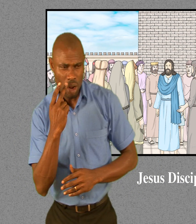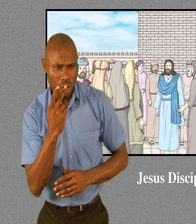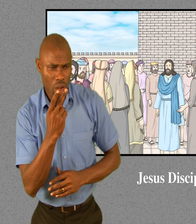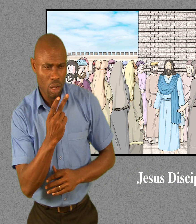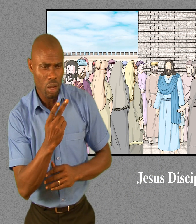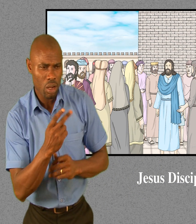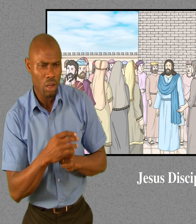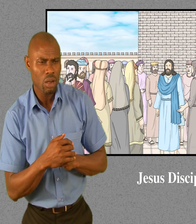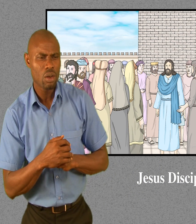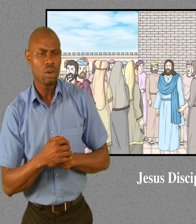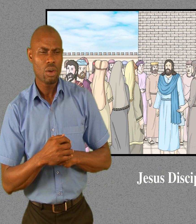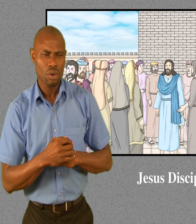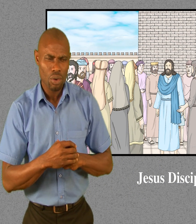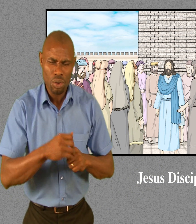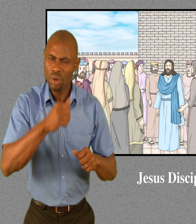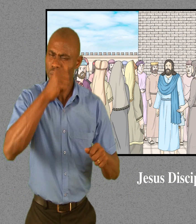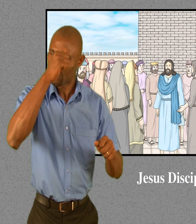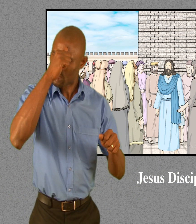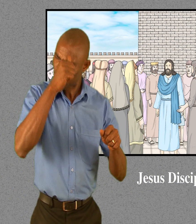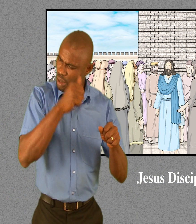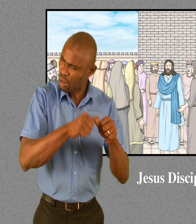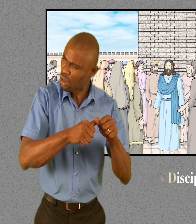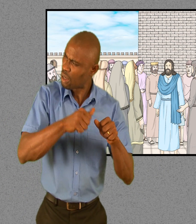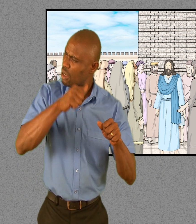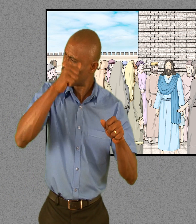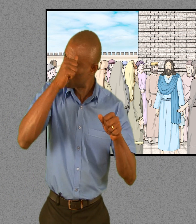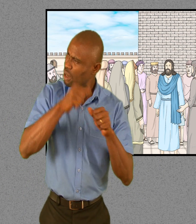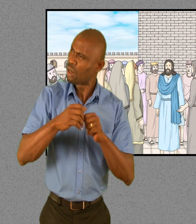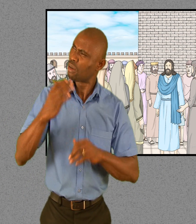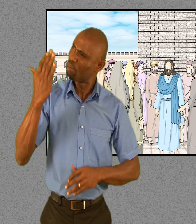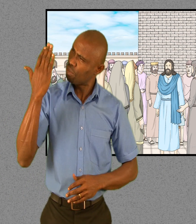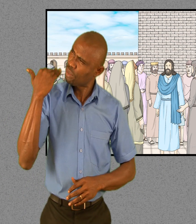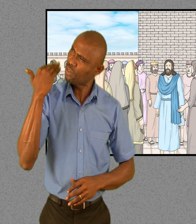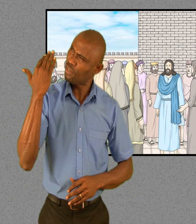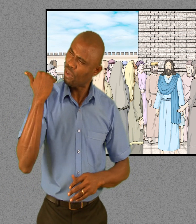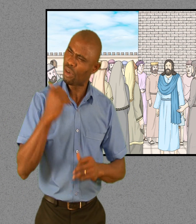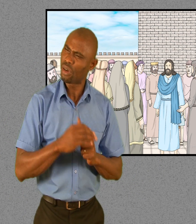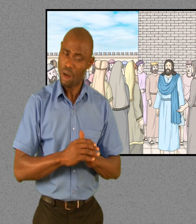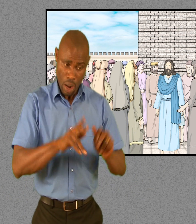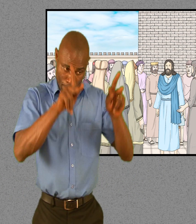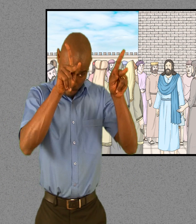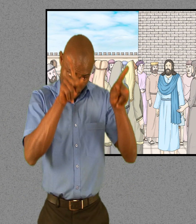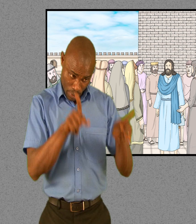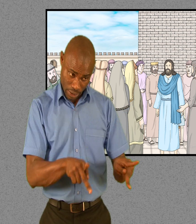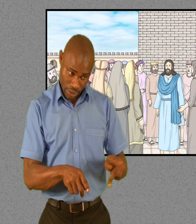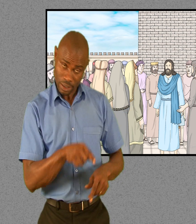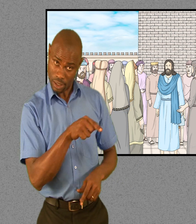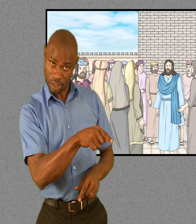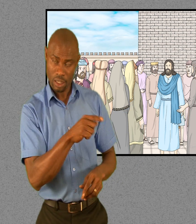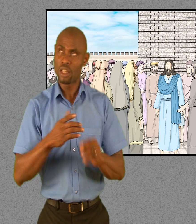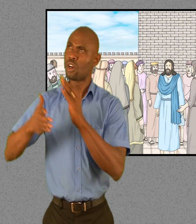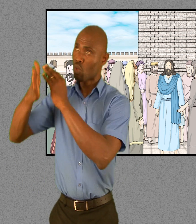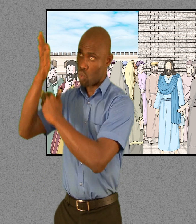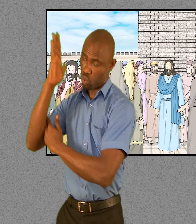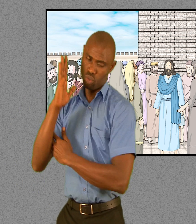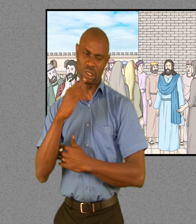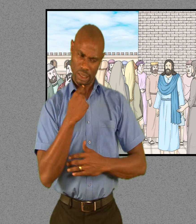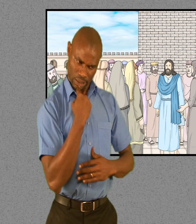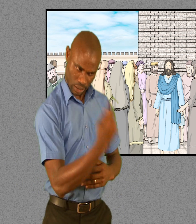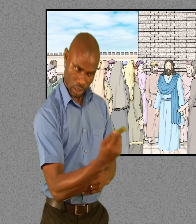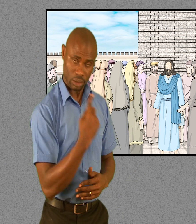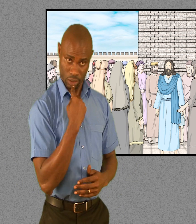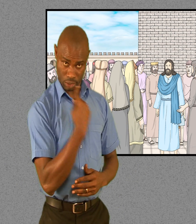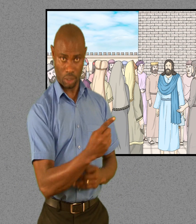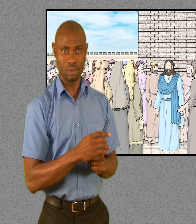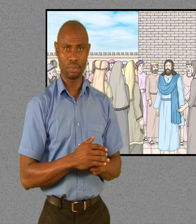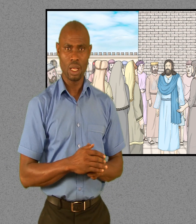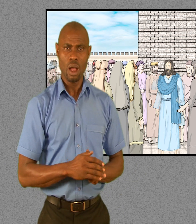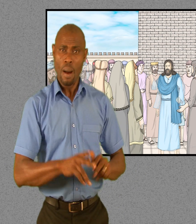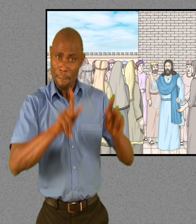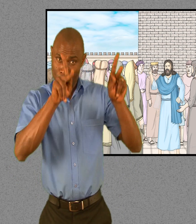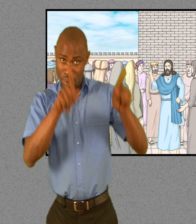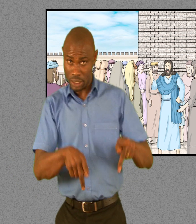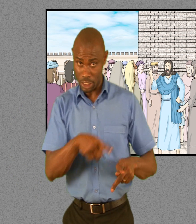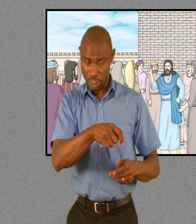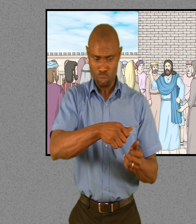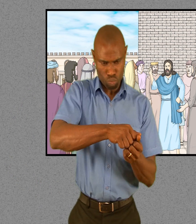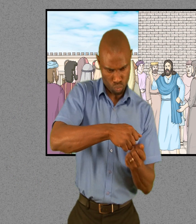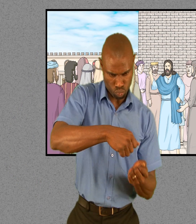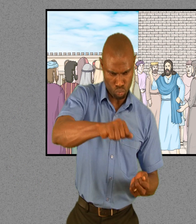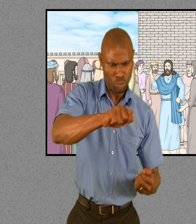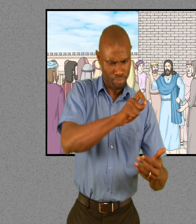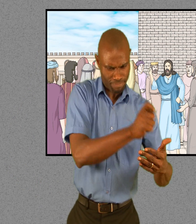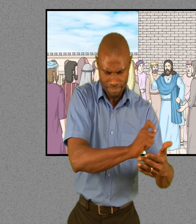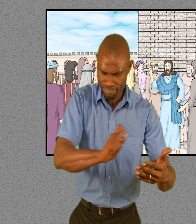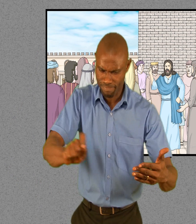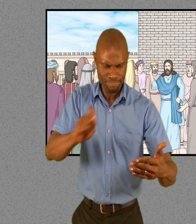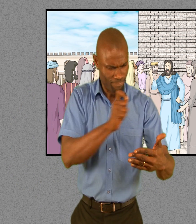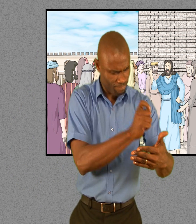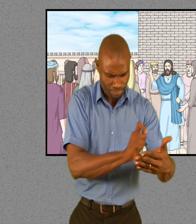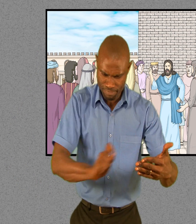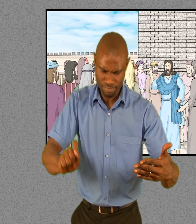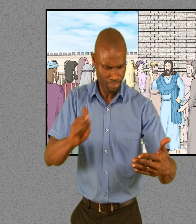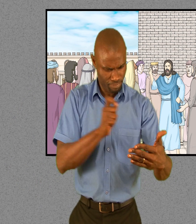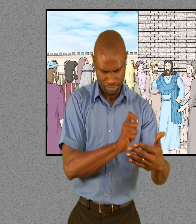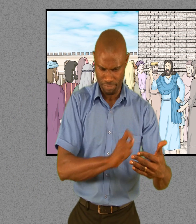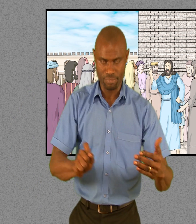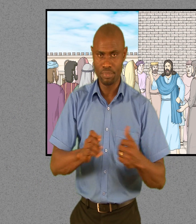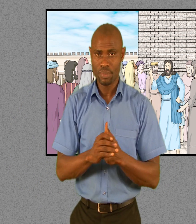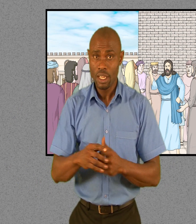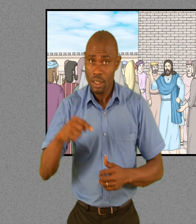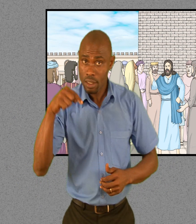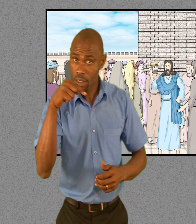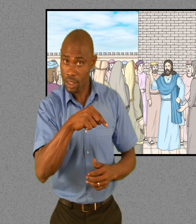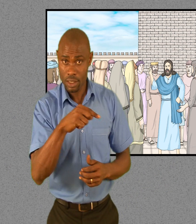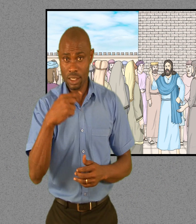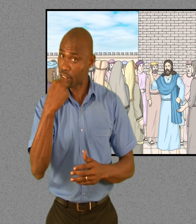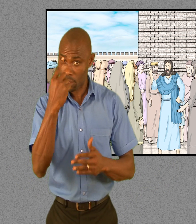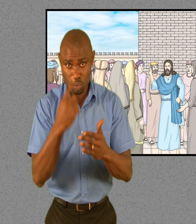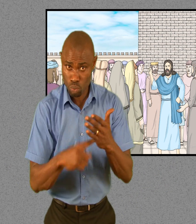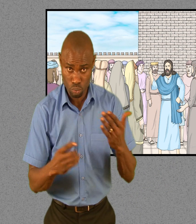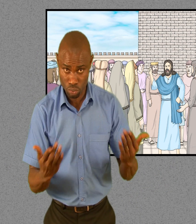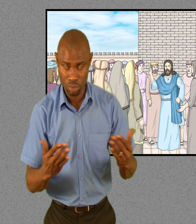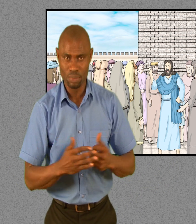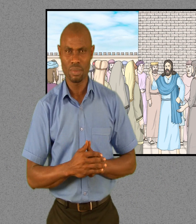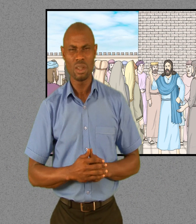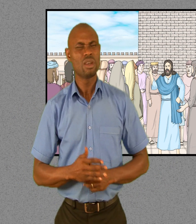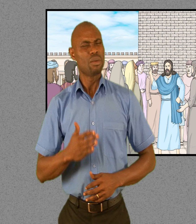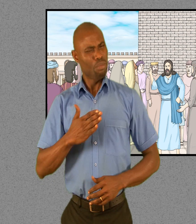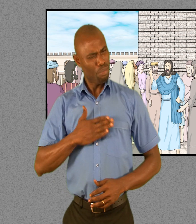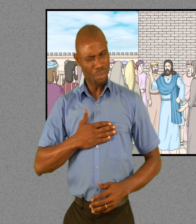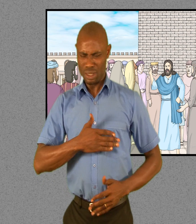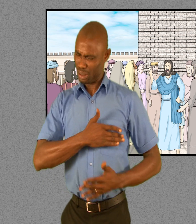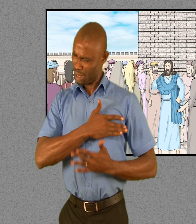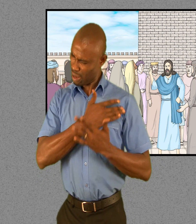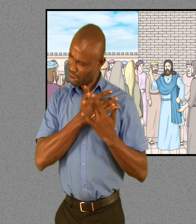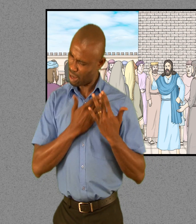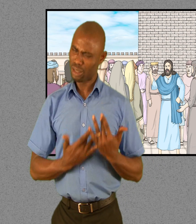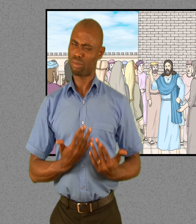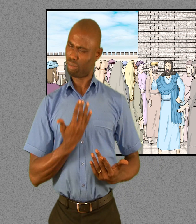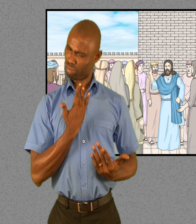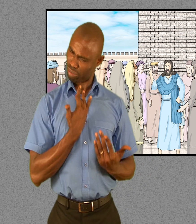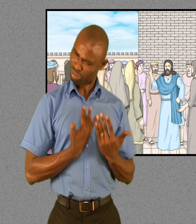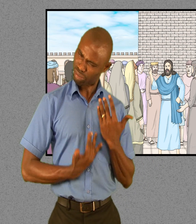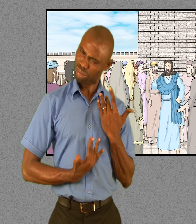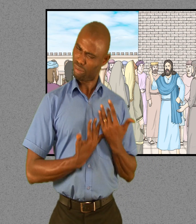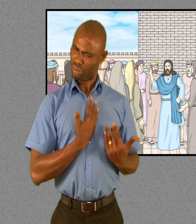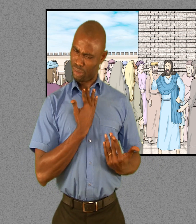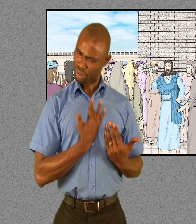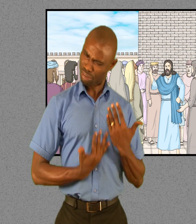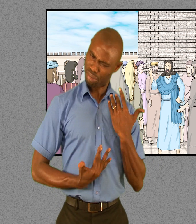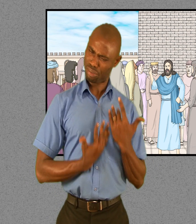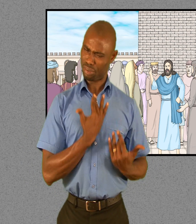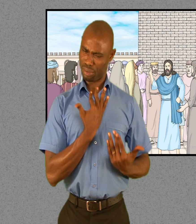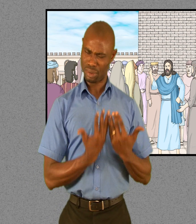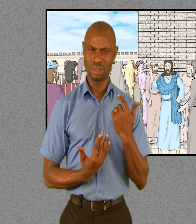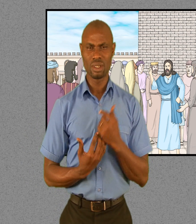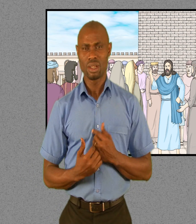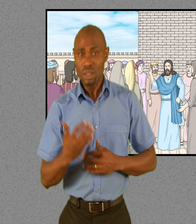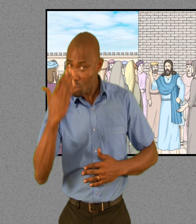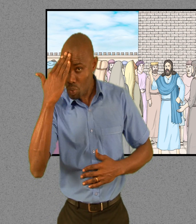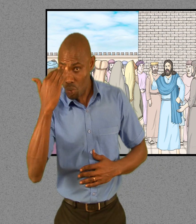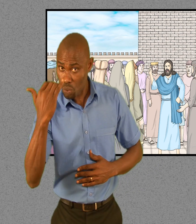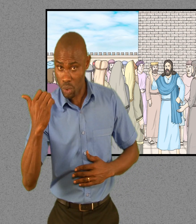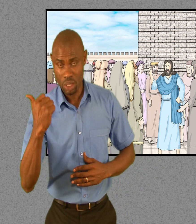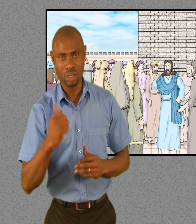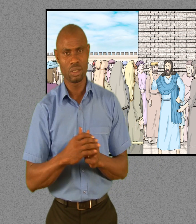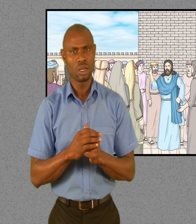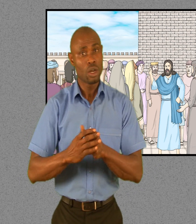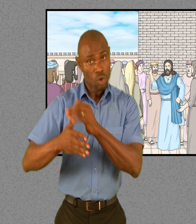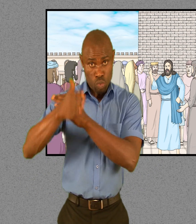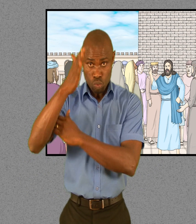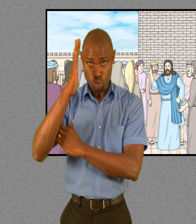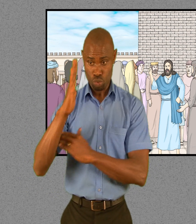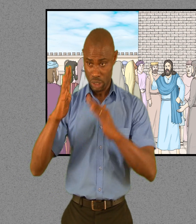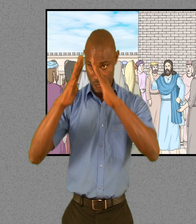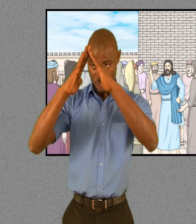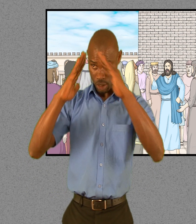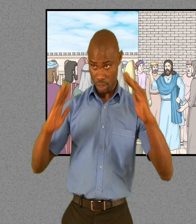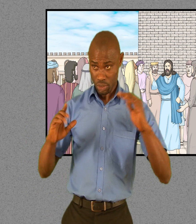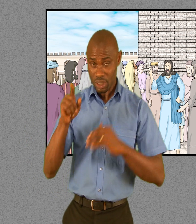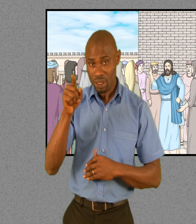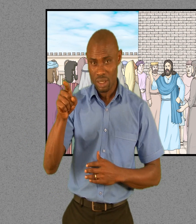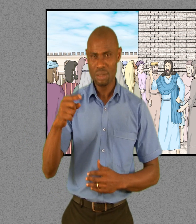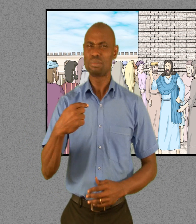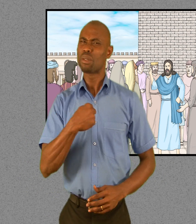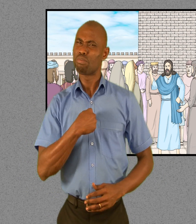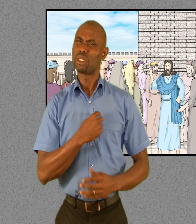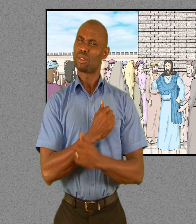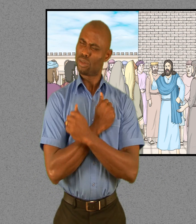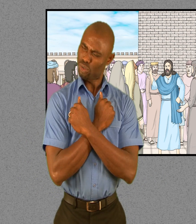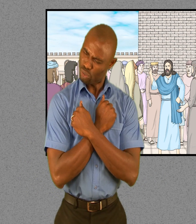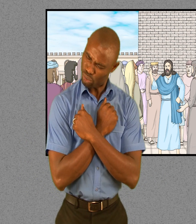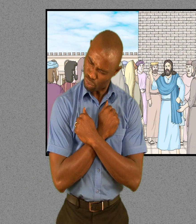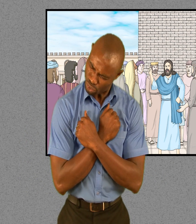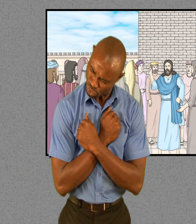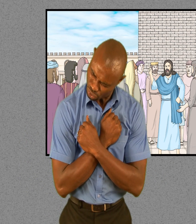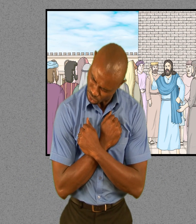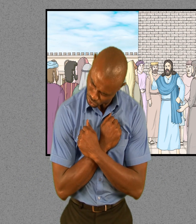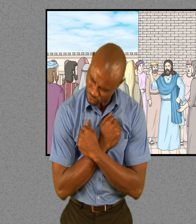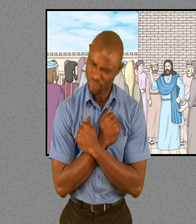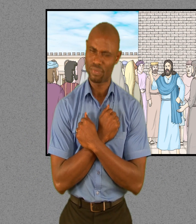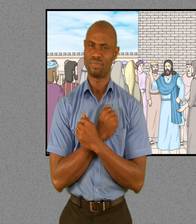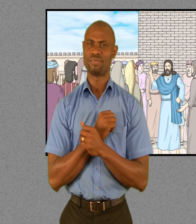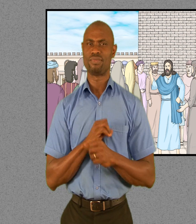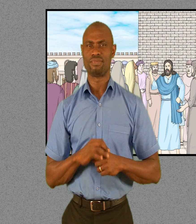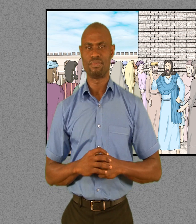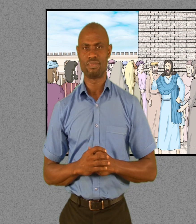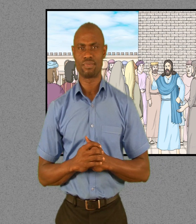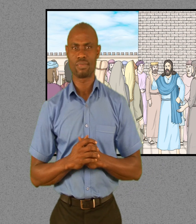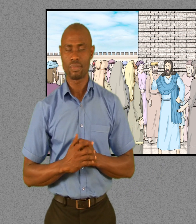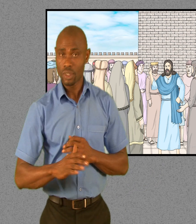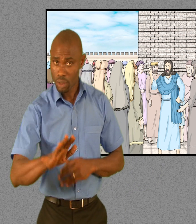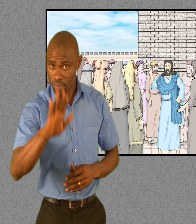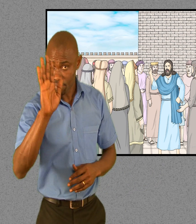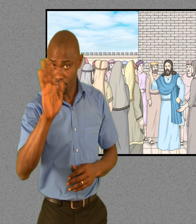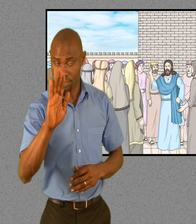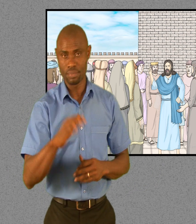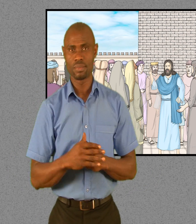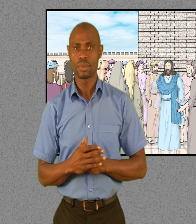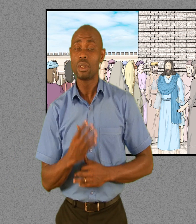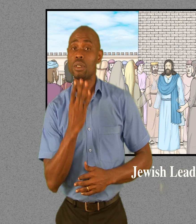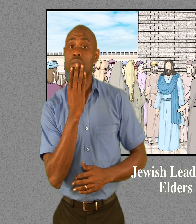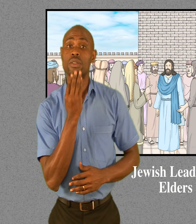His disciples remembered that it is written: “Zeal for Your house will consume Me.”